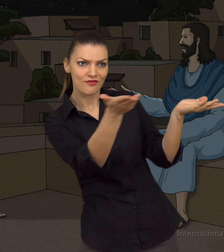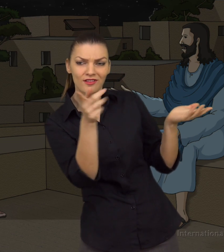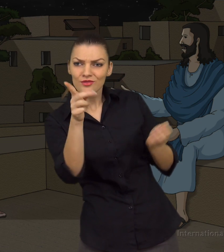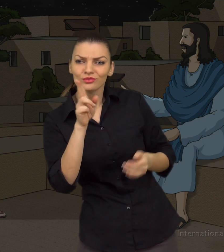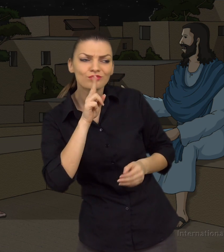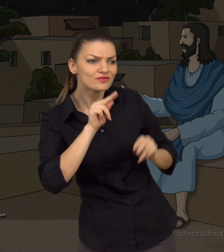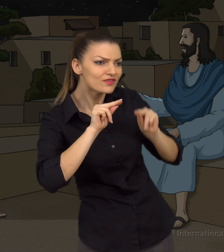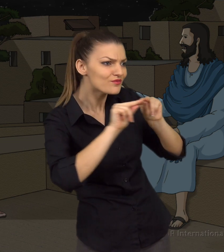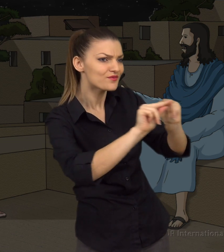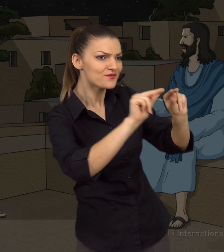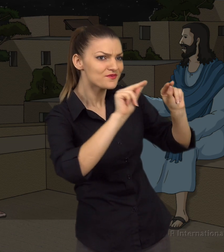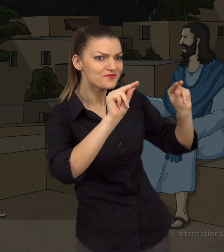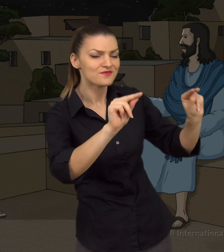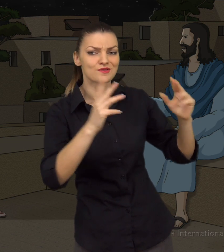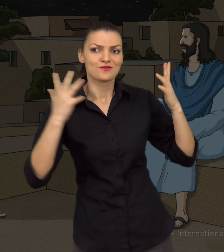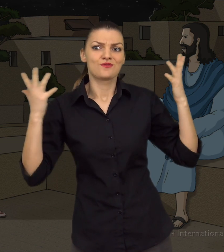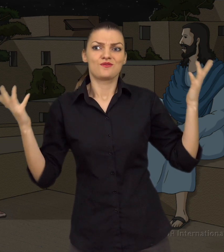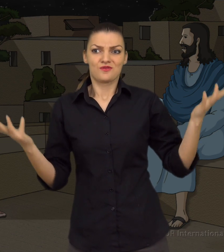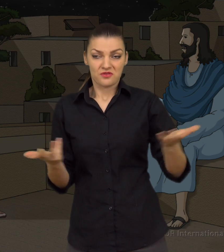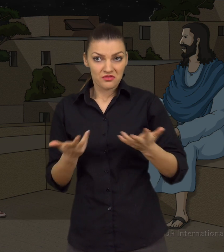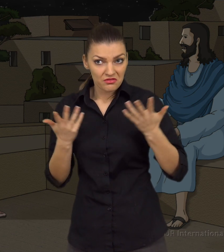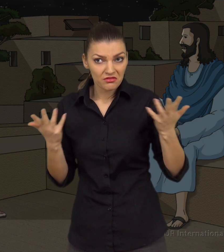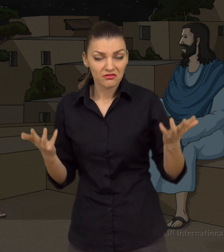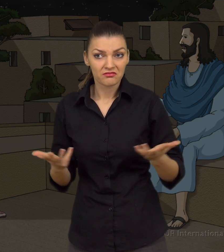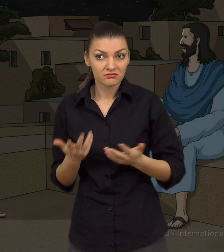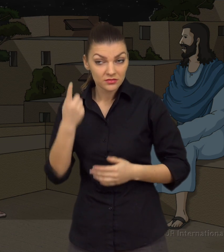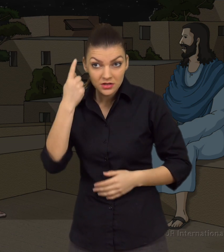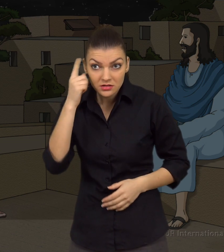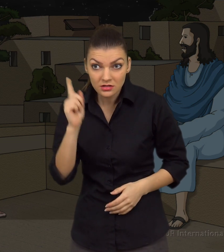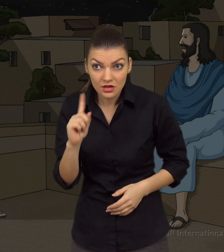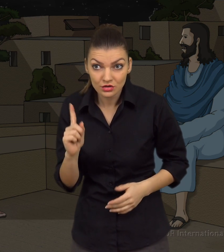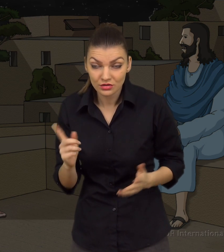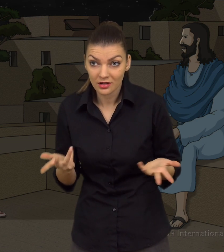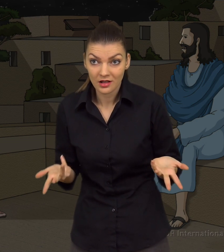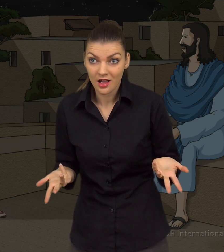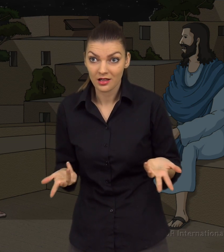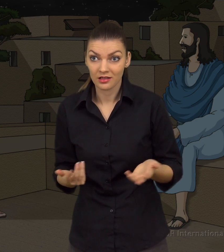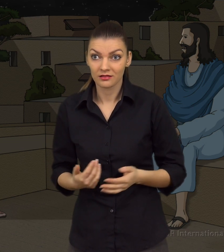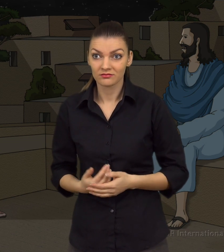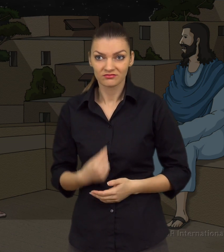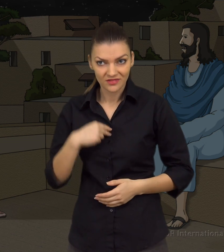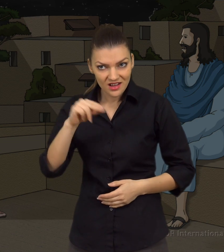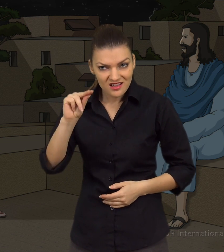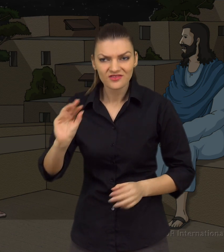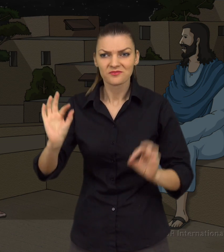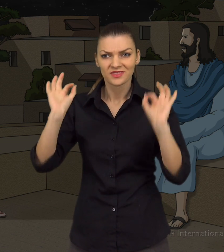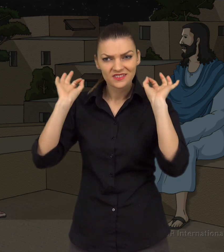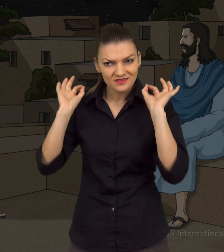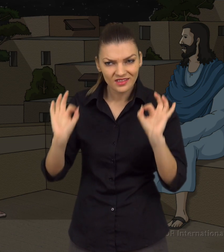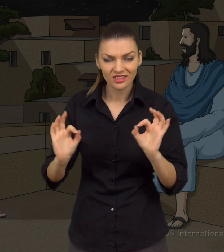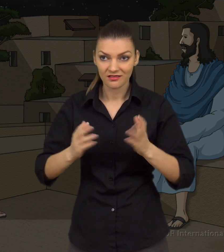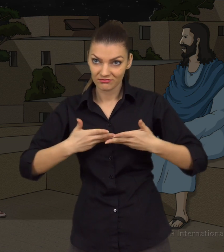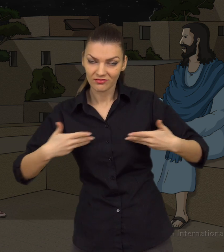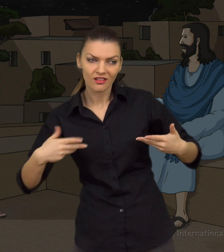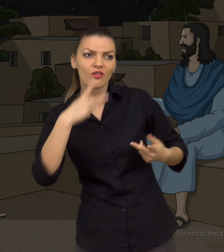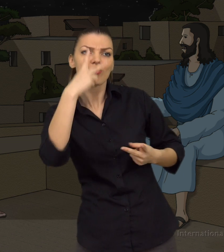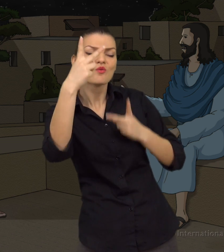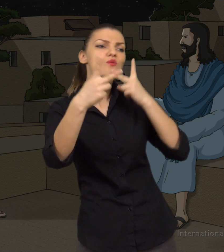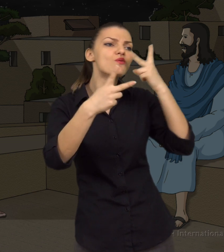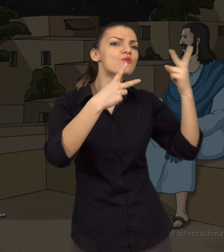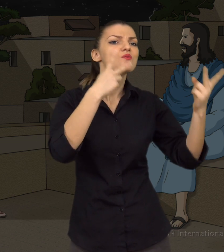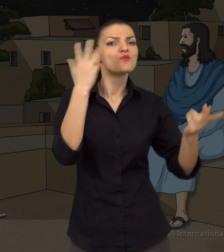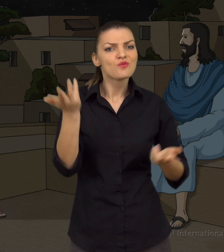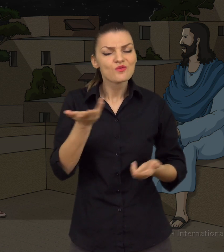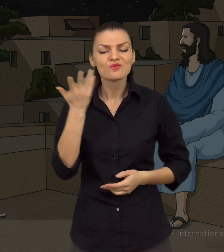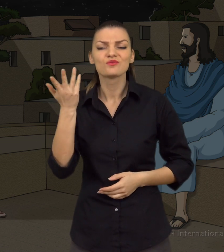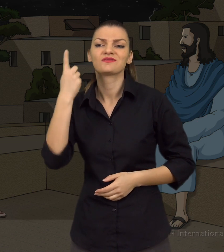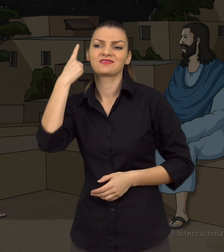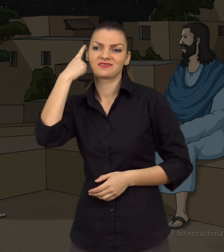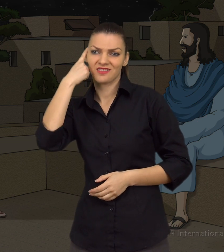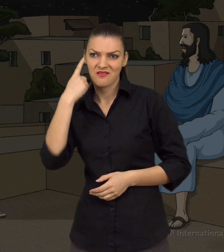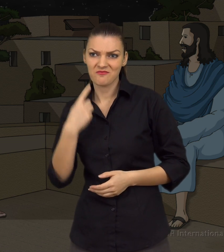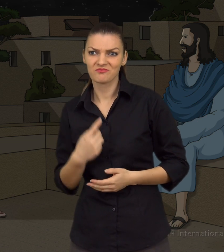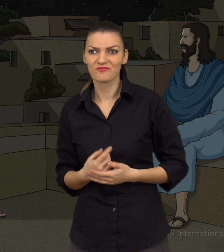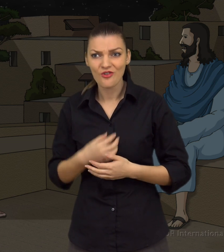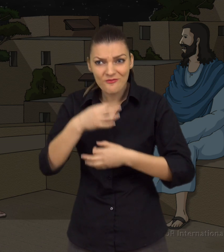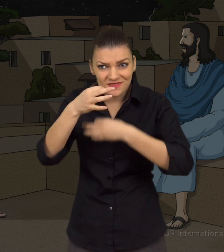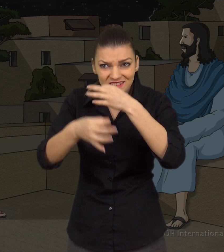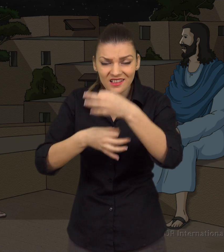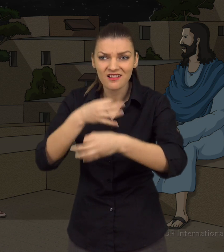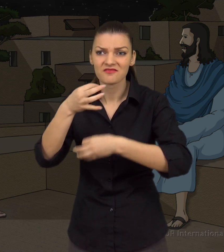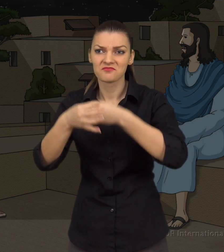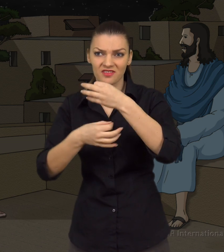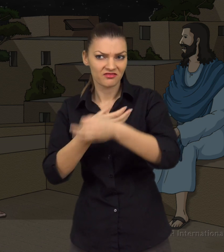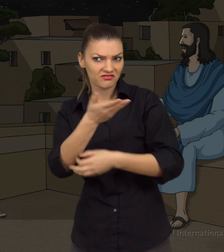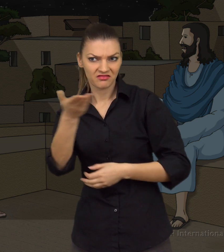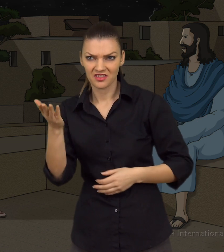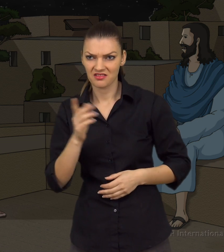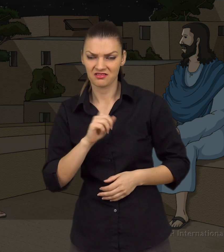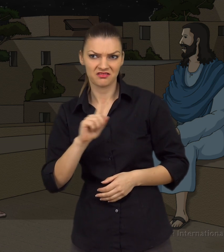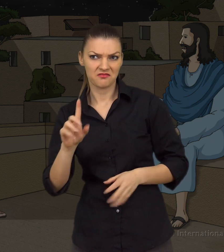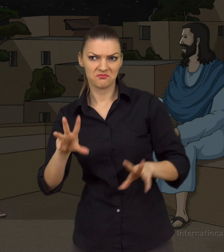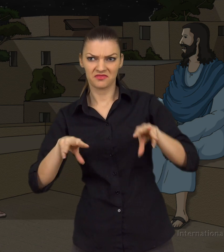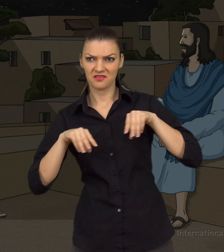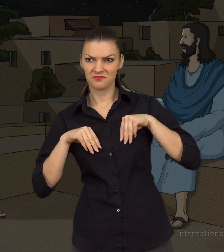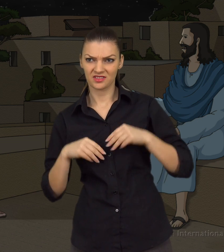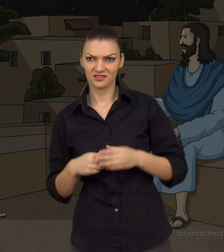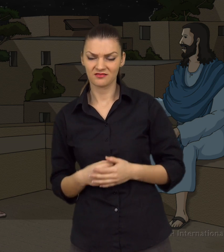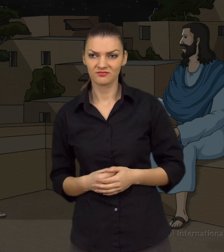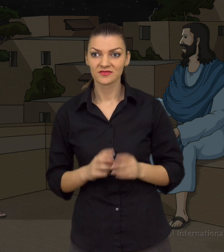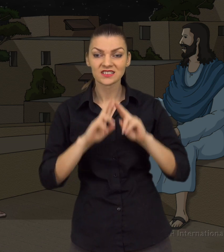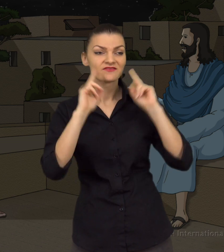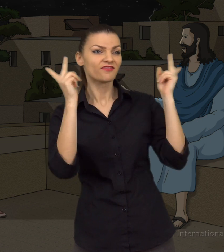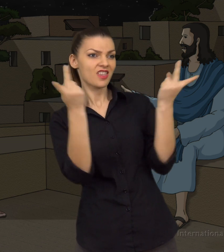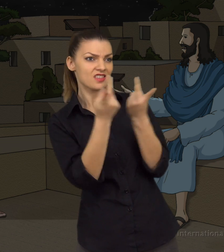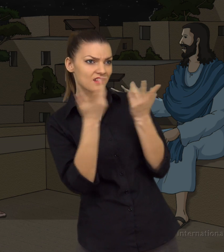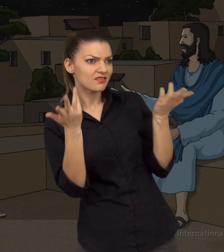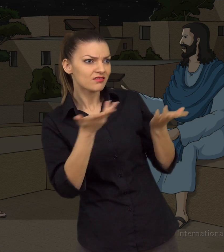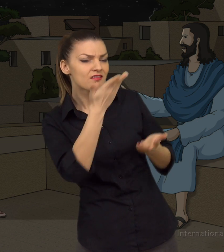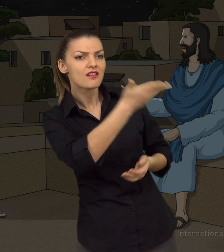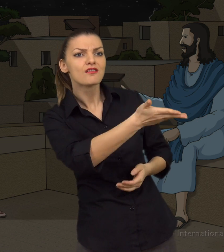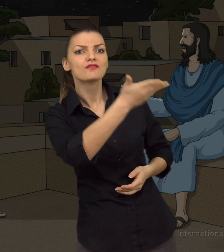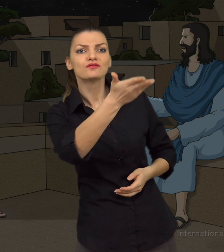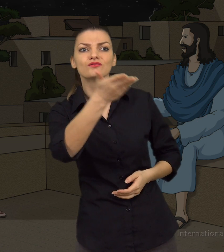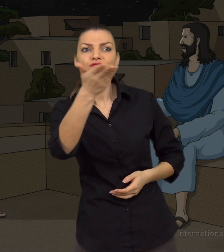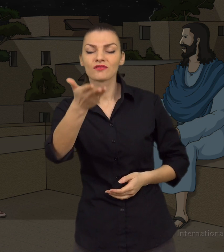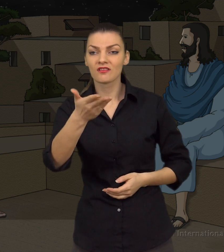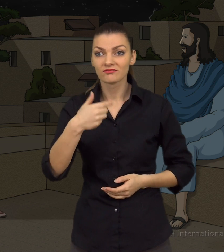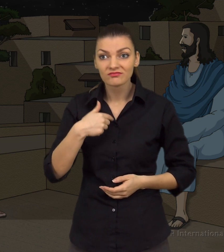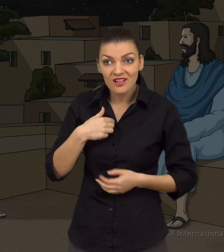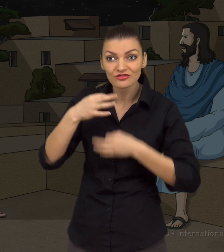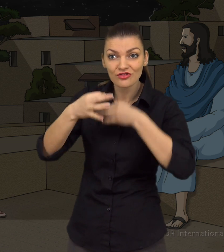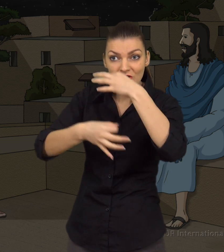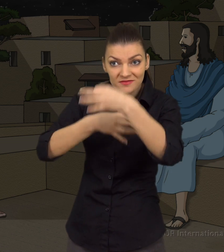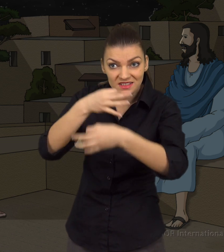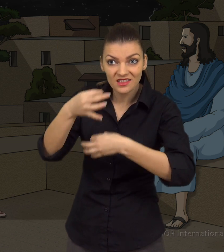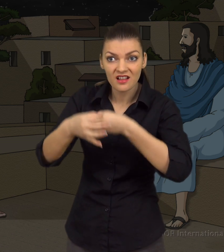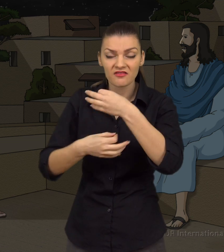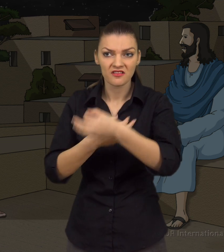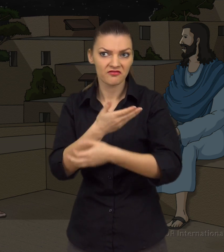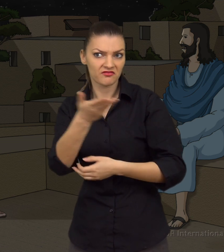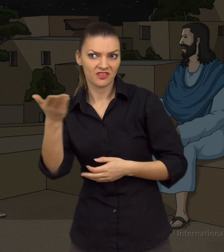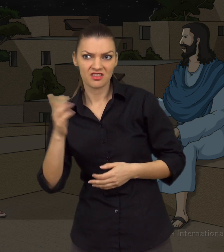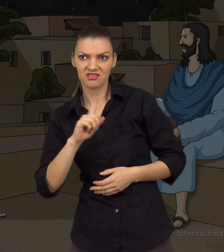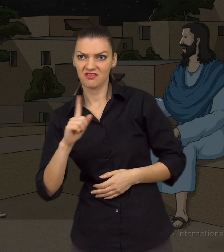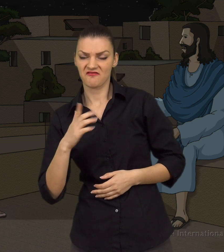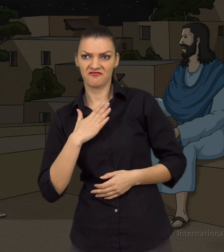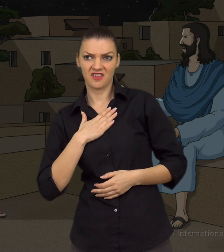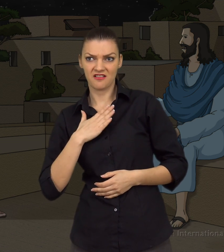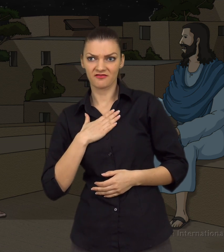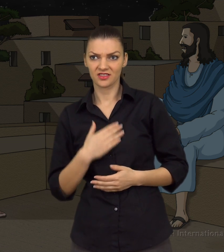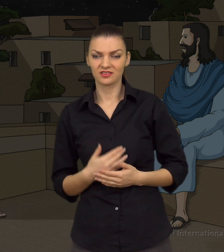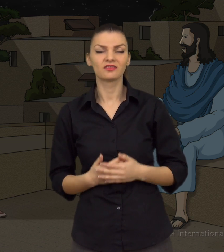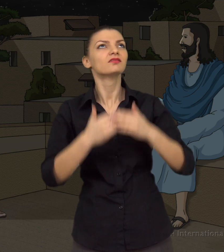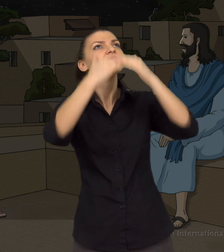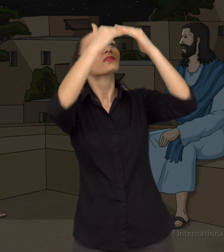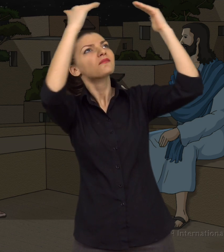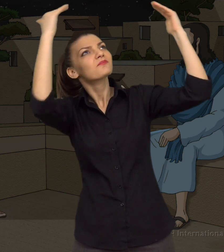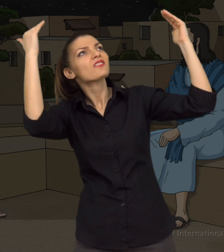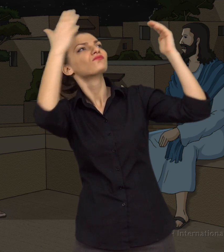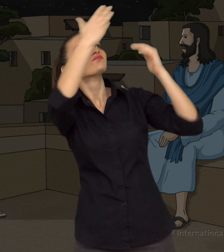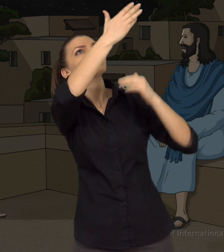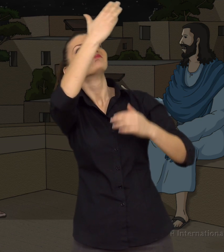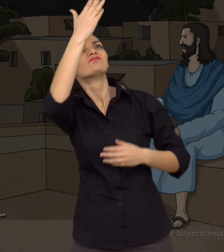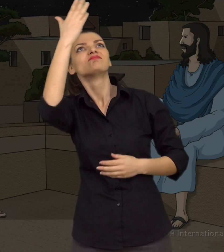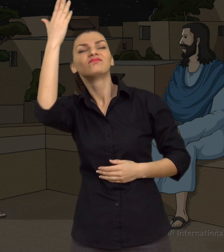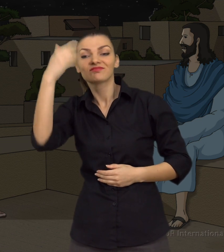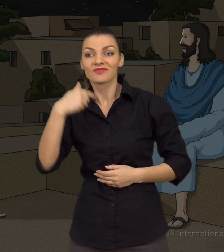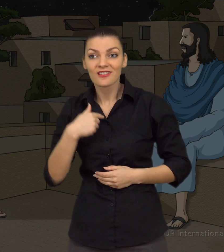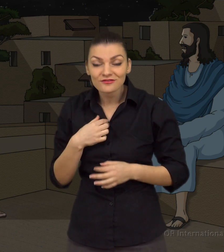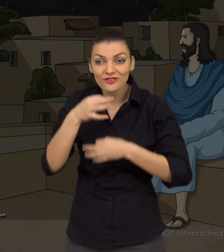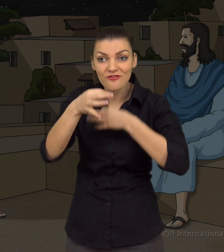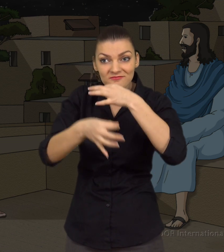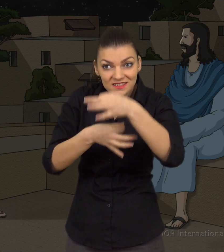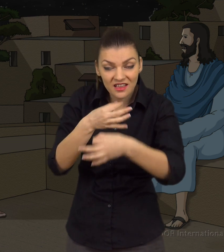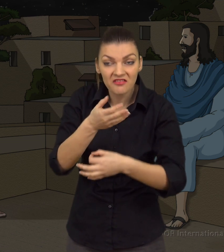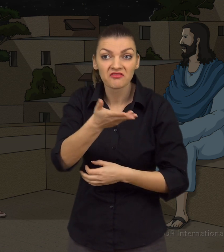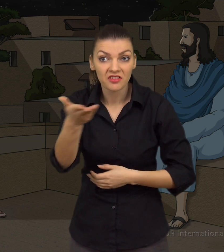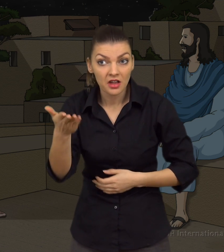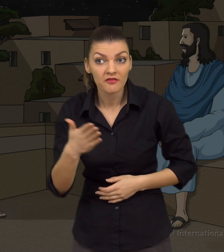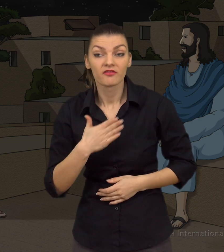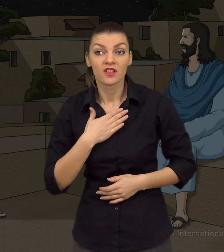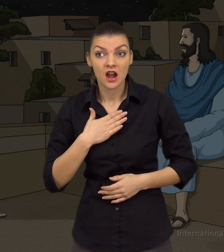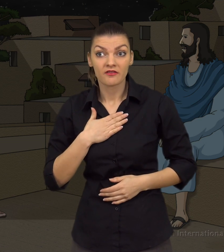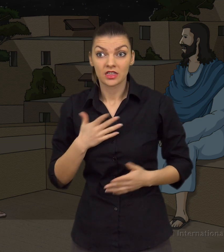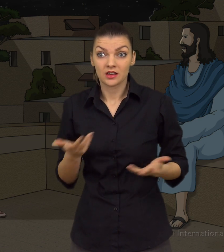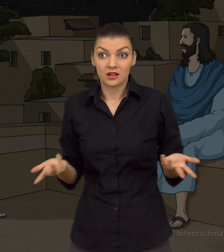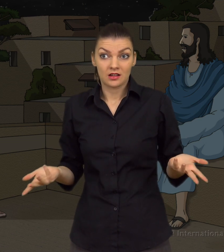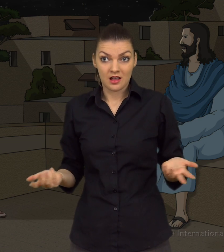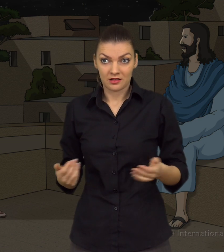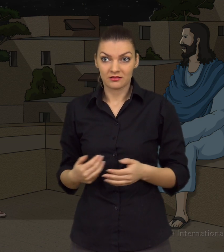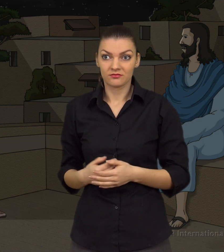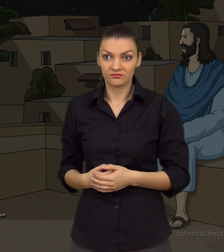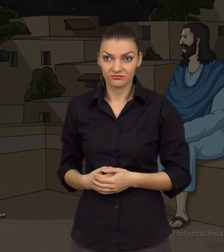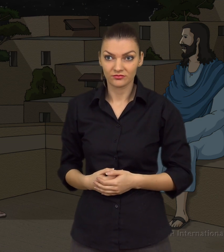Truly, truly, I tell you, we speak of what we know, and we testify to what we have seen, and yet you people do not accept our testimony.